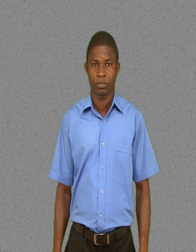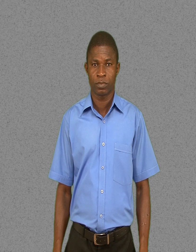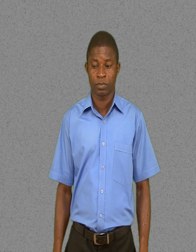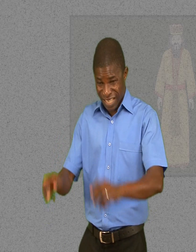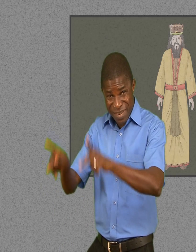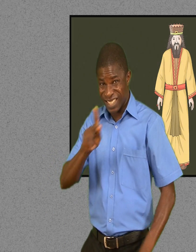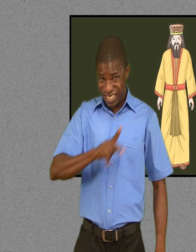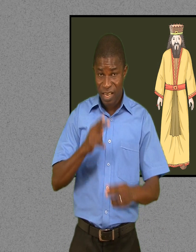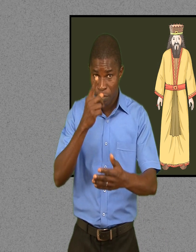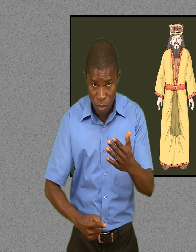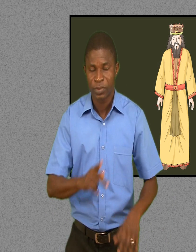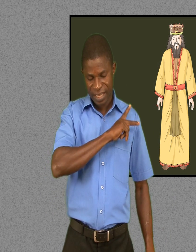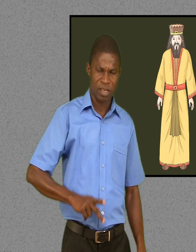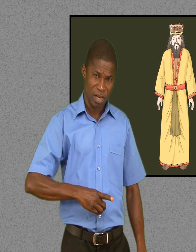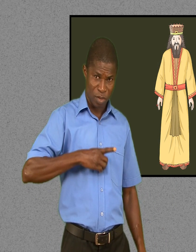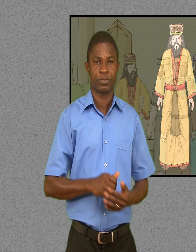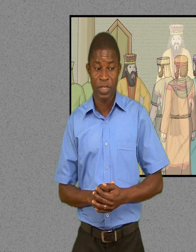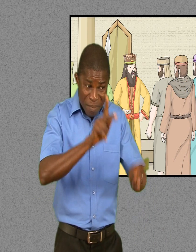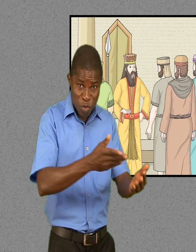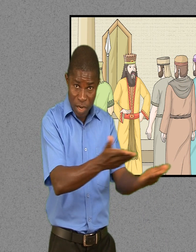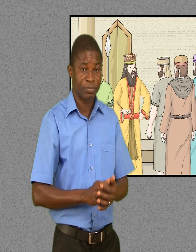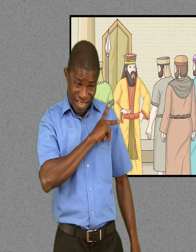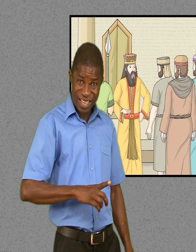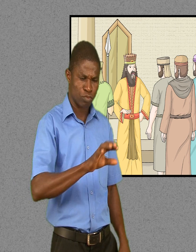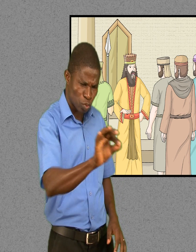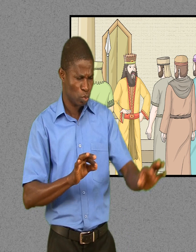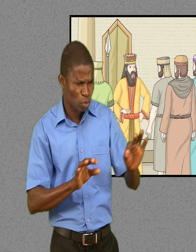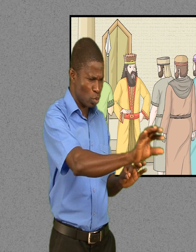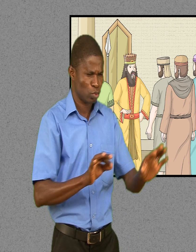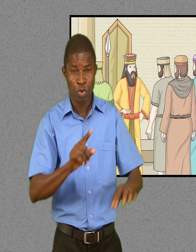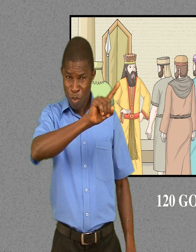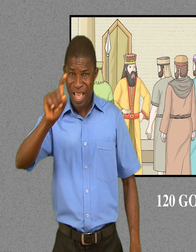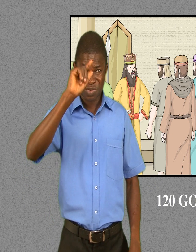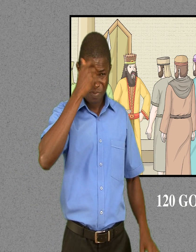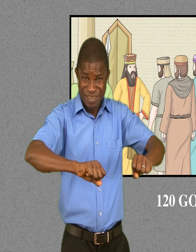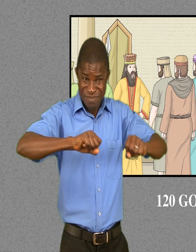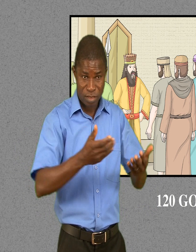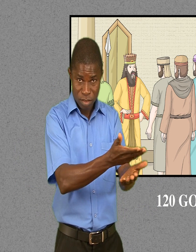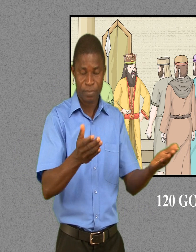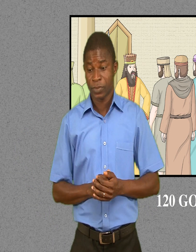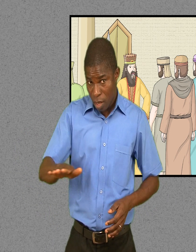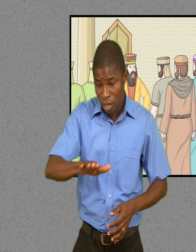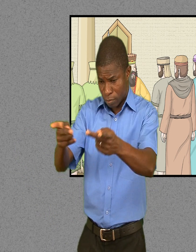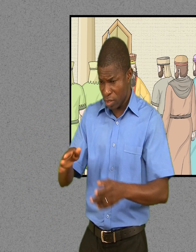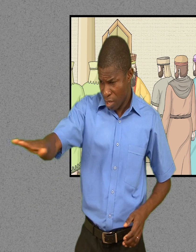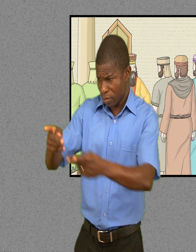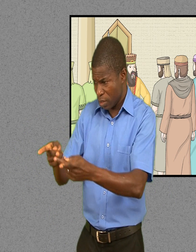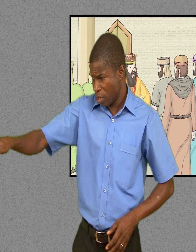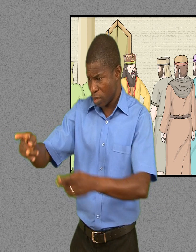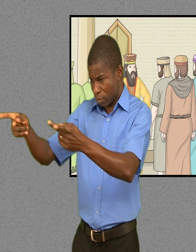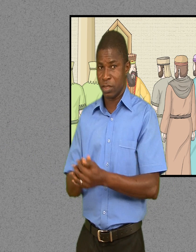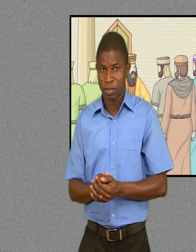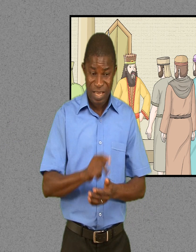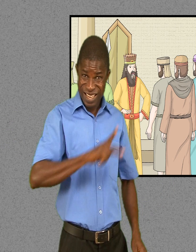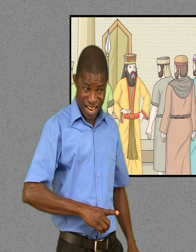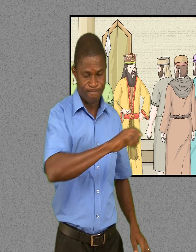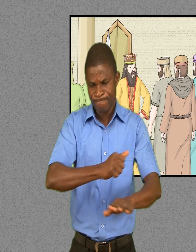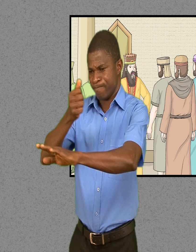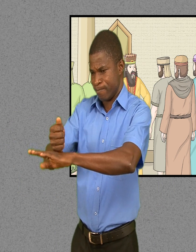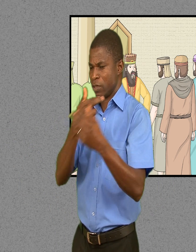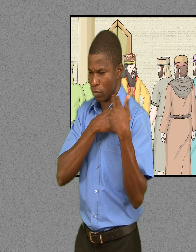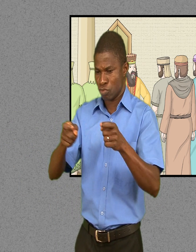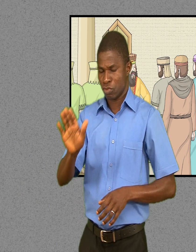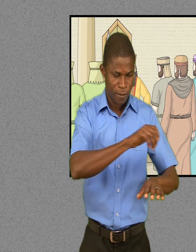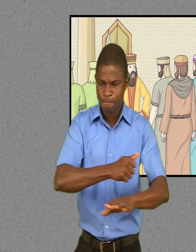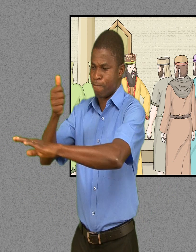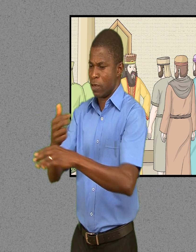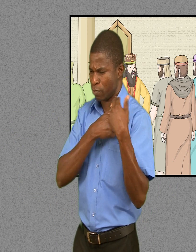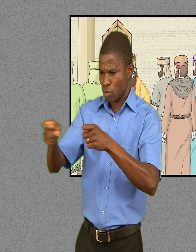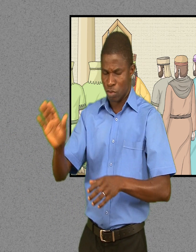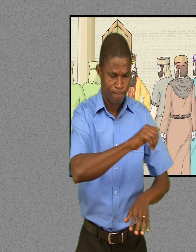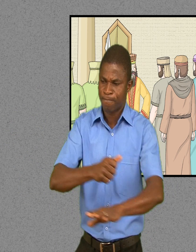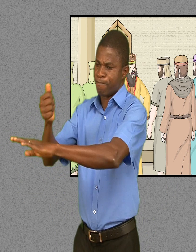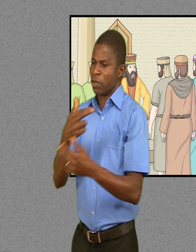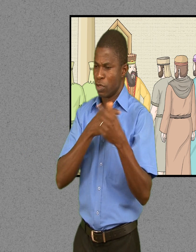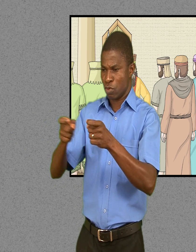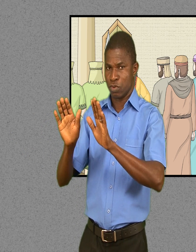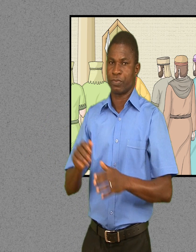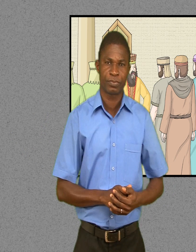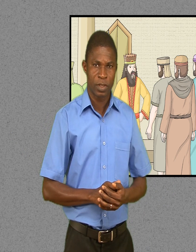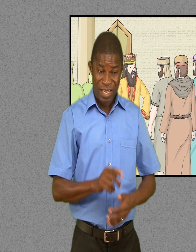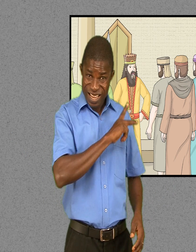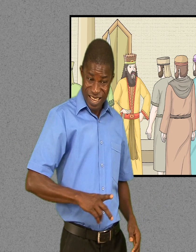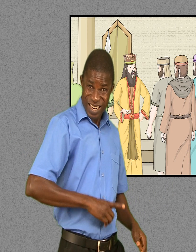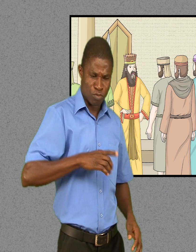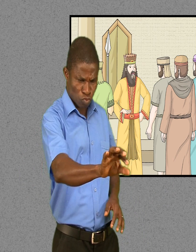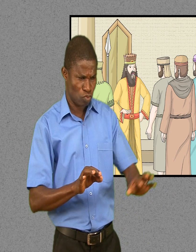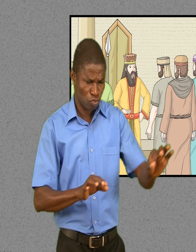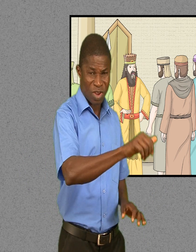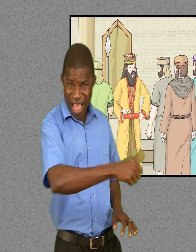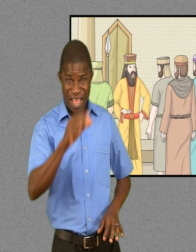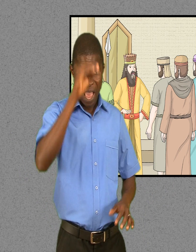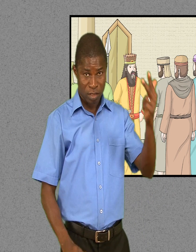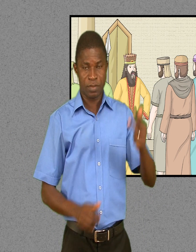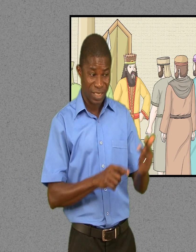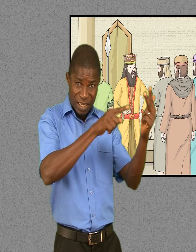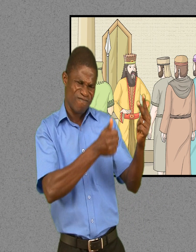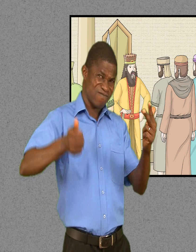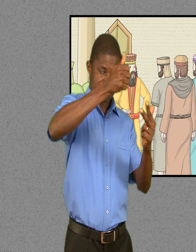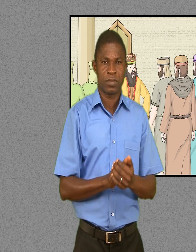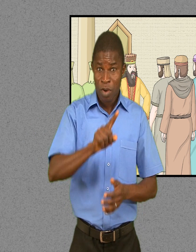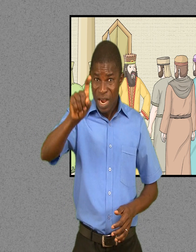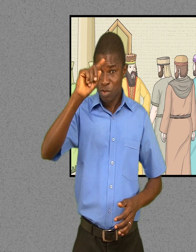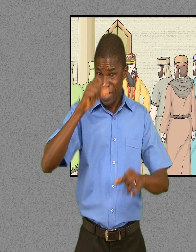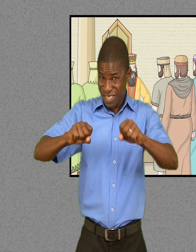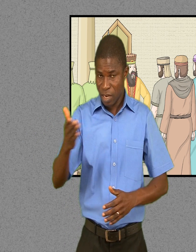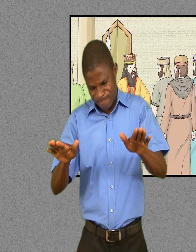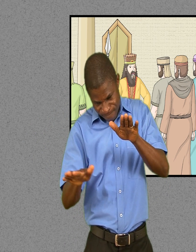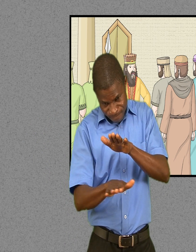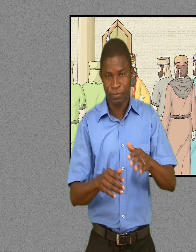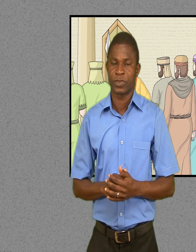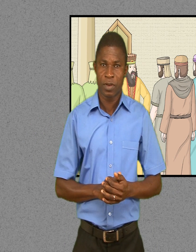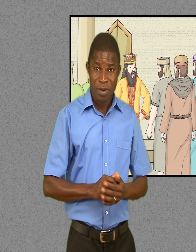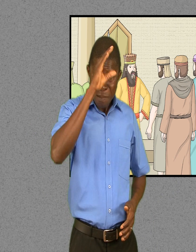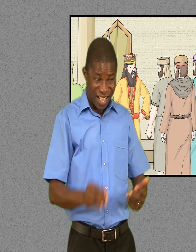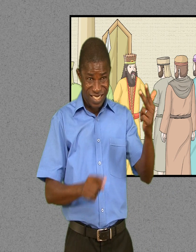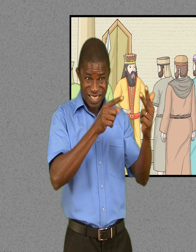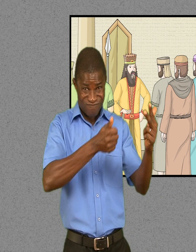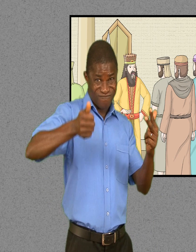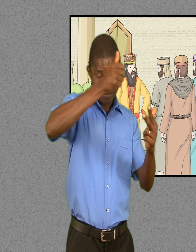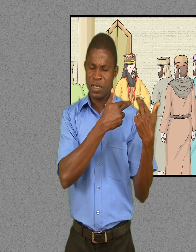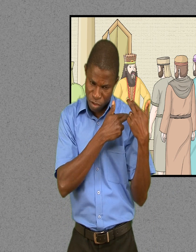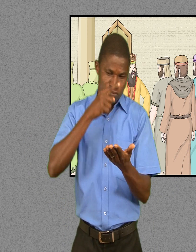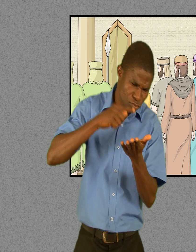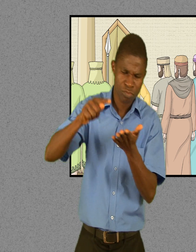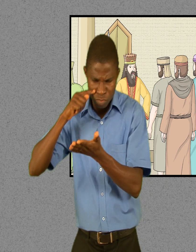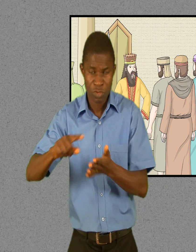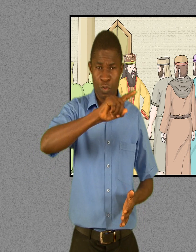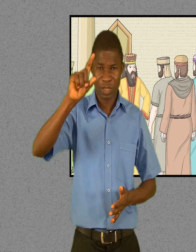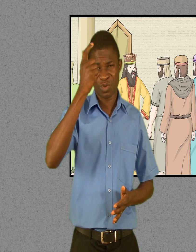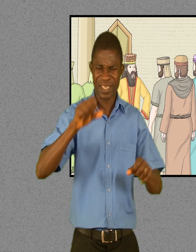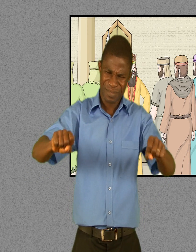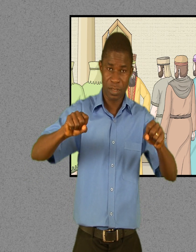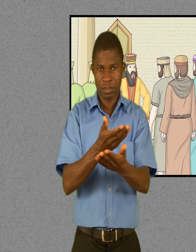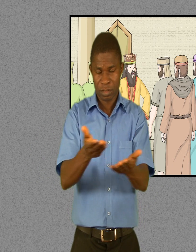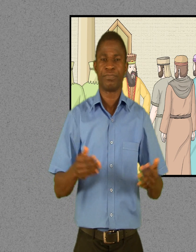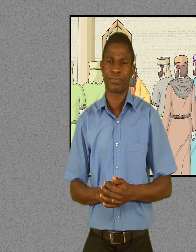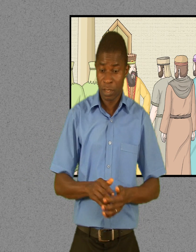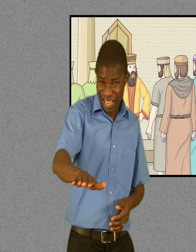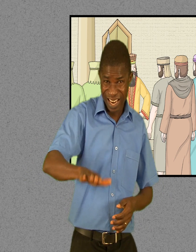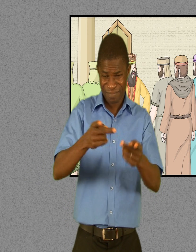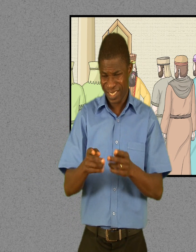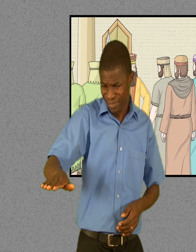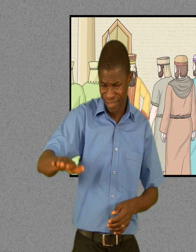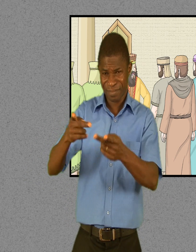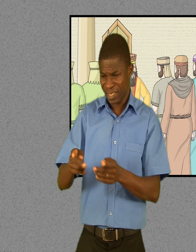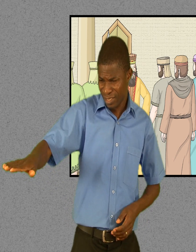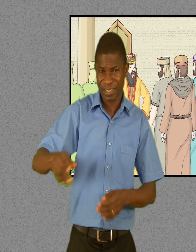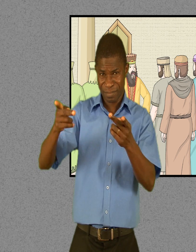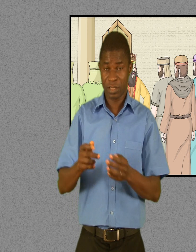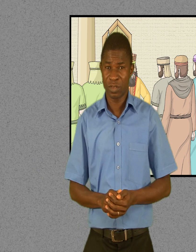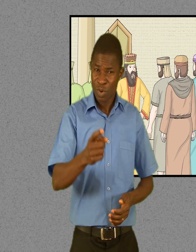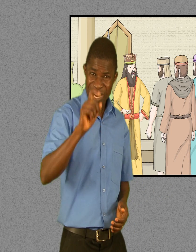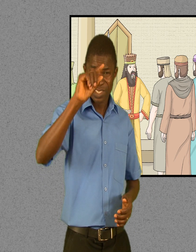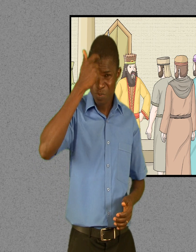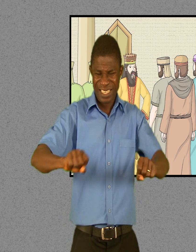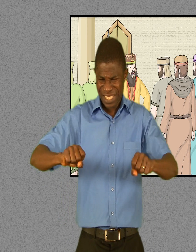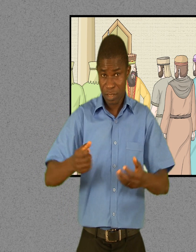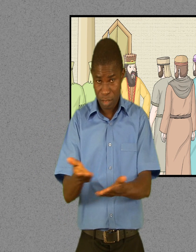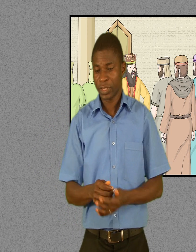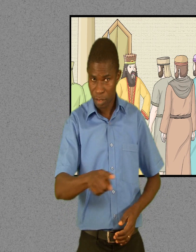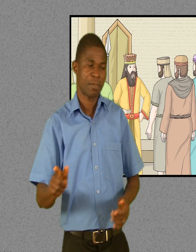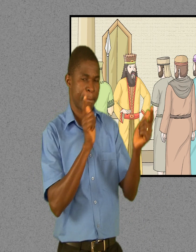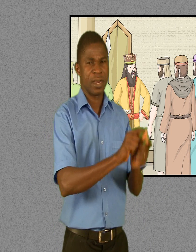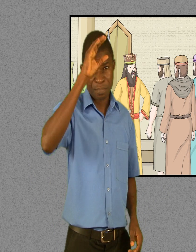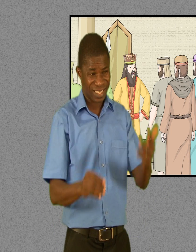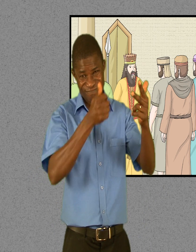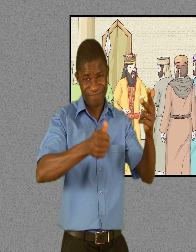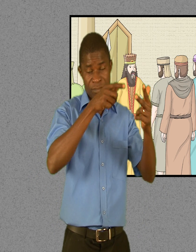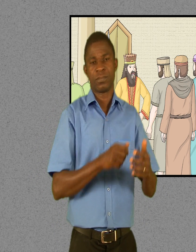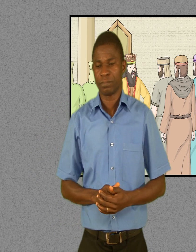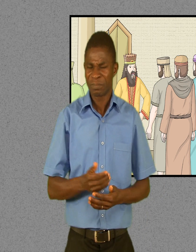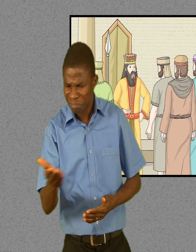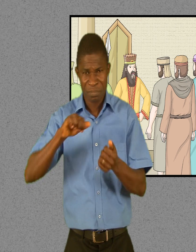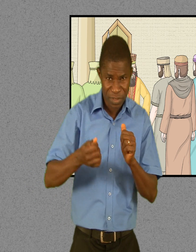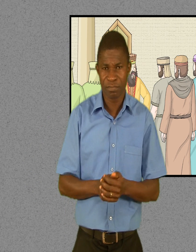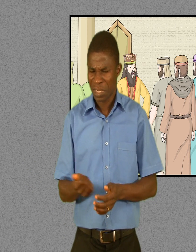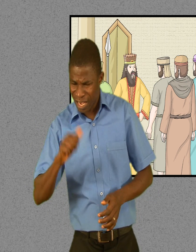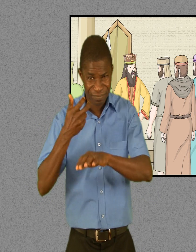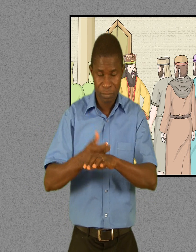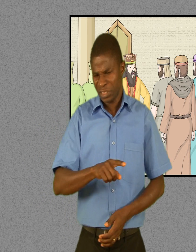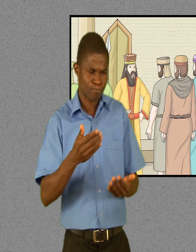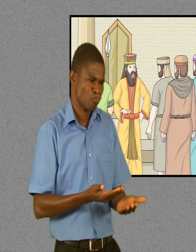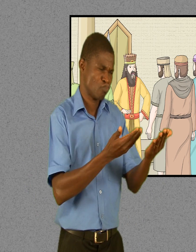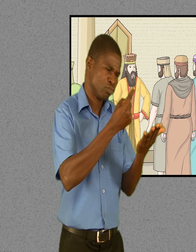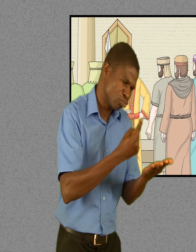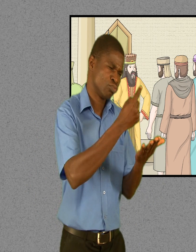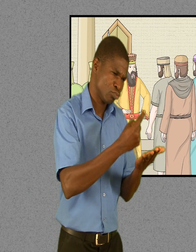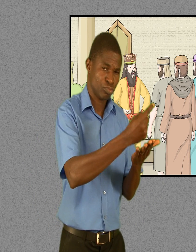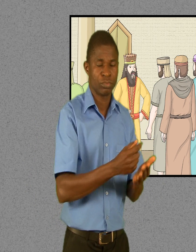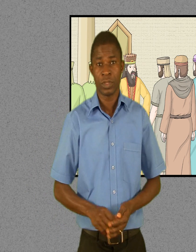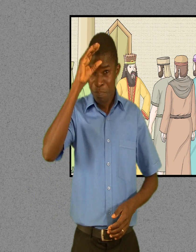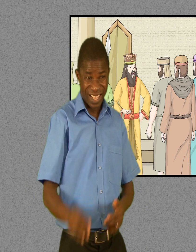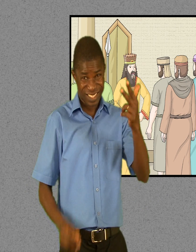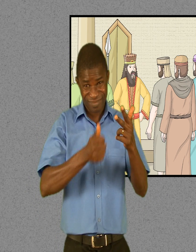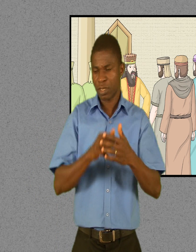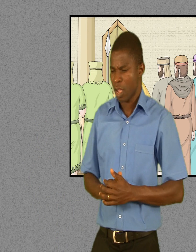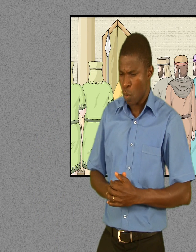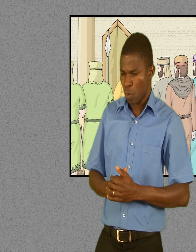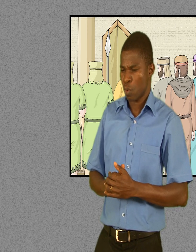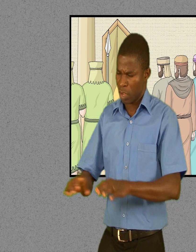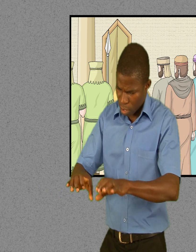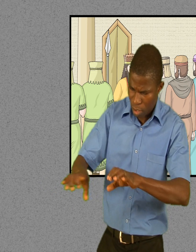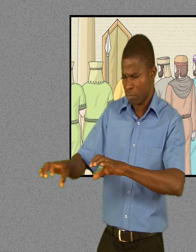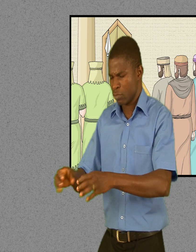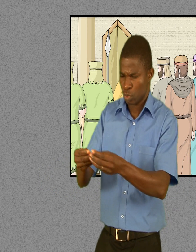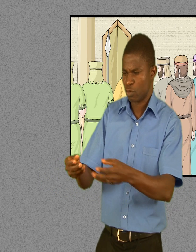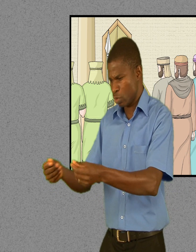Now it pleased Darius to appoint 120 satraps to rule throughout the kingdom, and over them three administrators, including Daniel, to whom these satraps were accountable so that the king would not suffer loss.